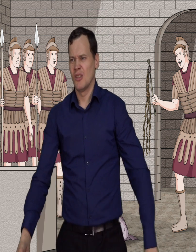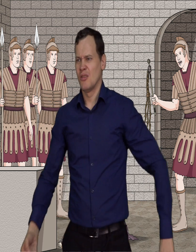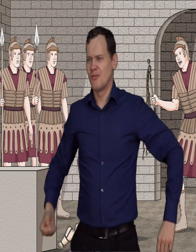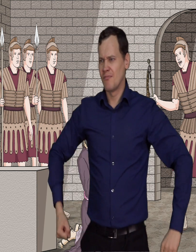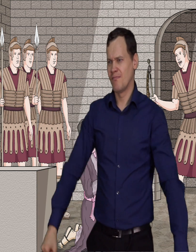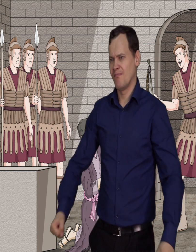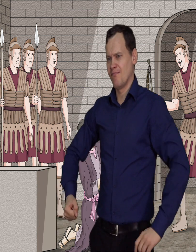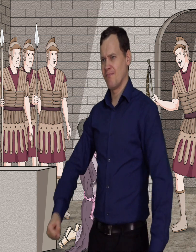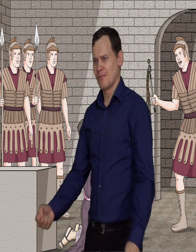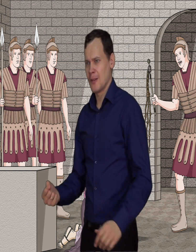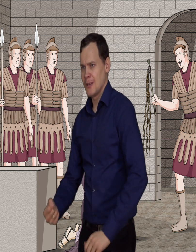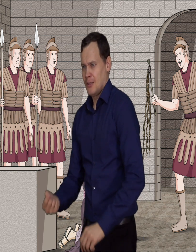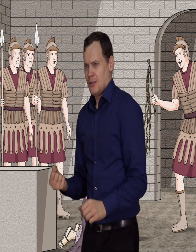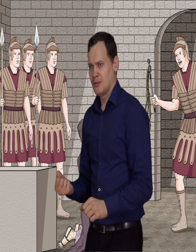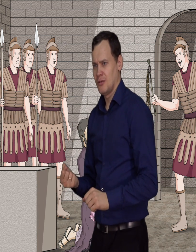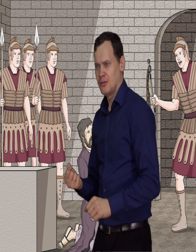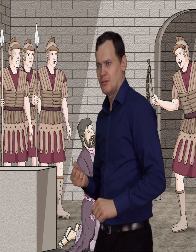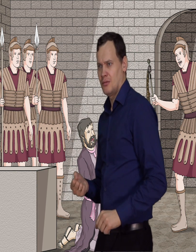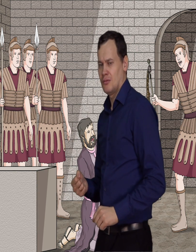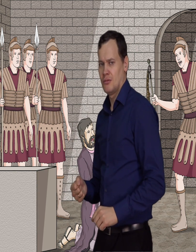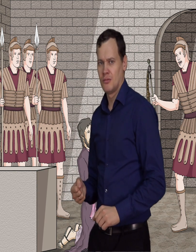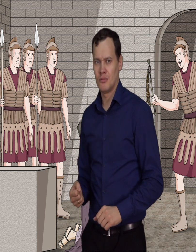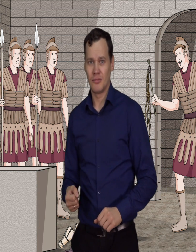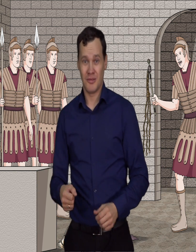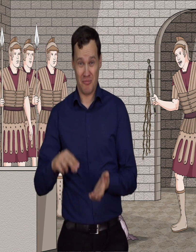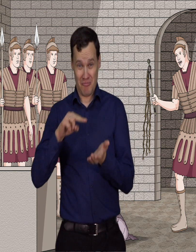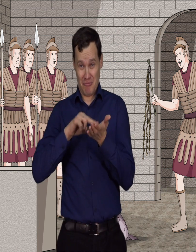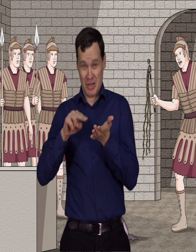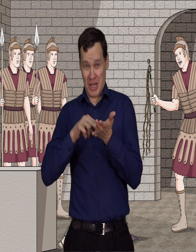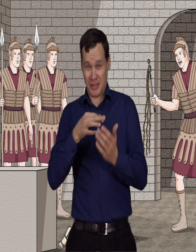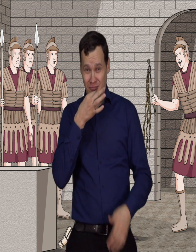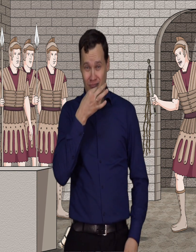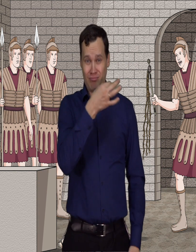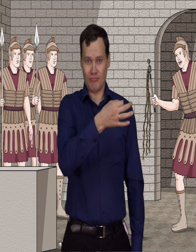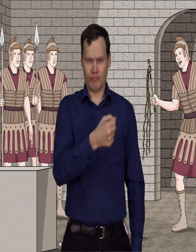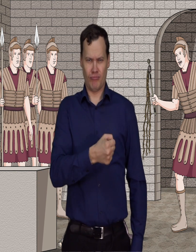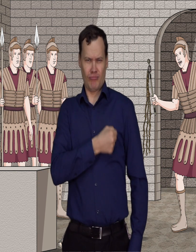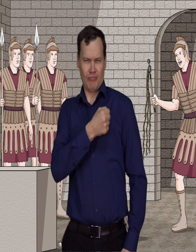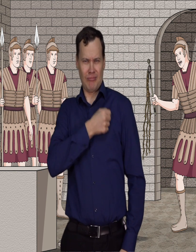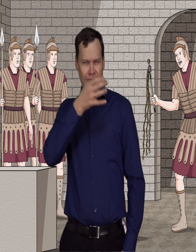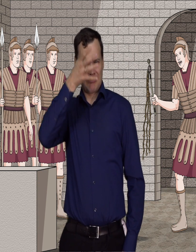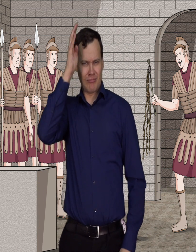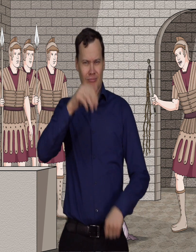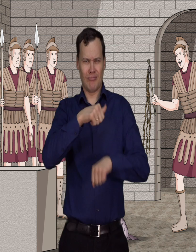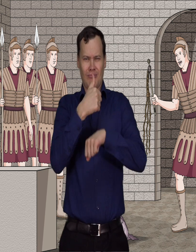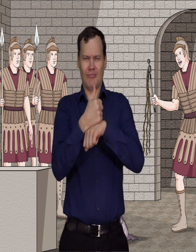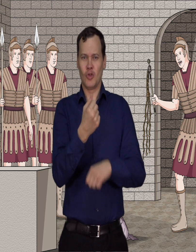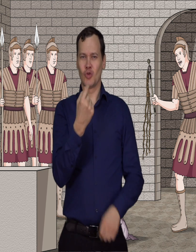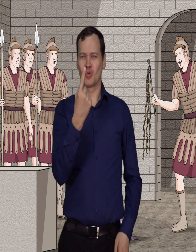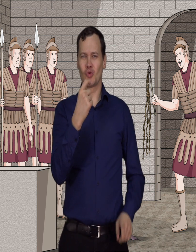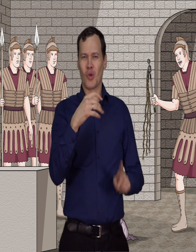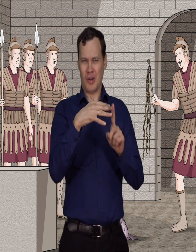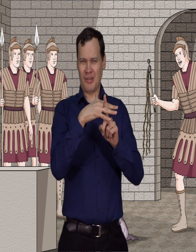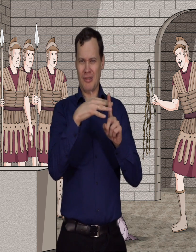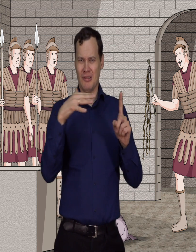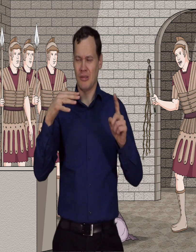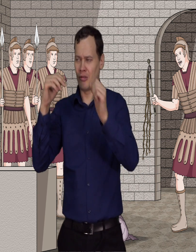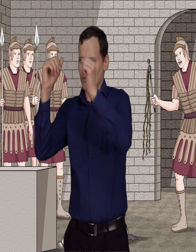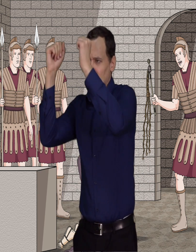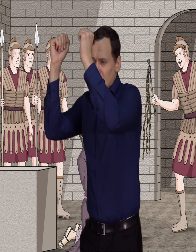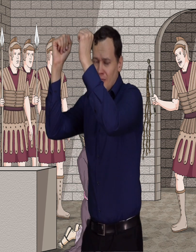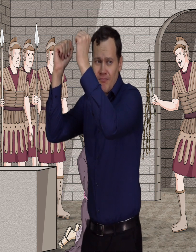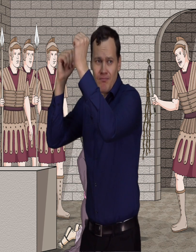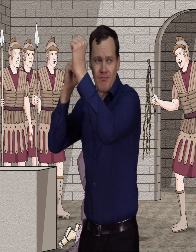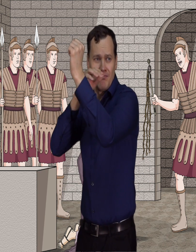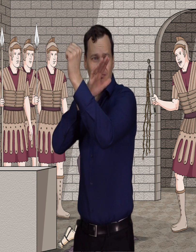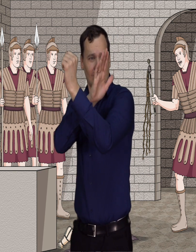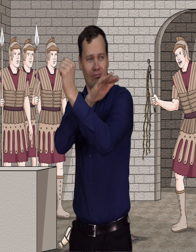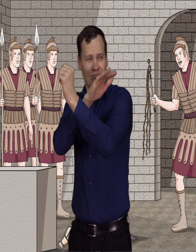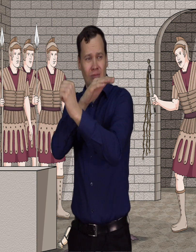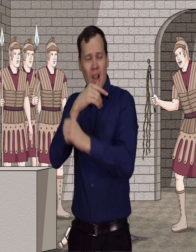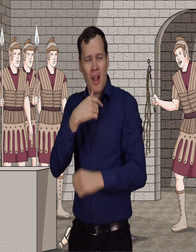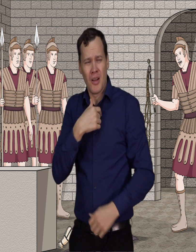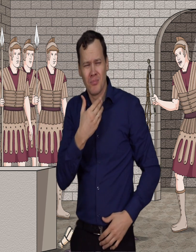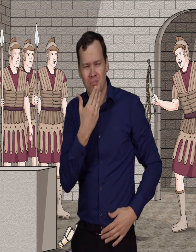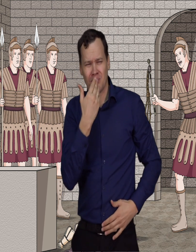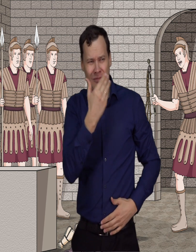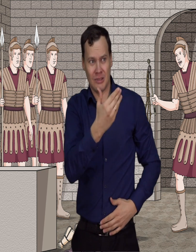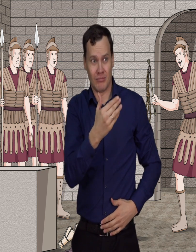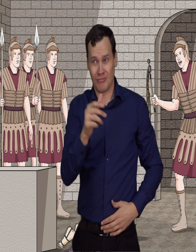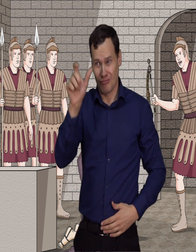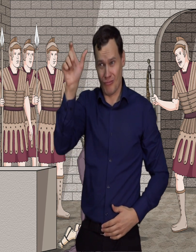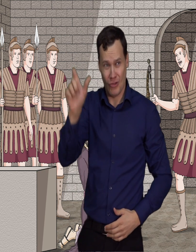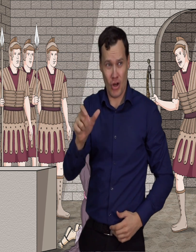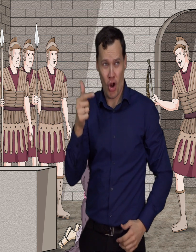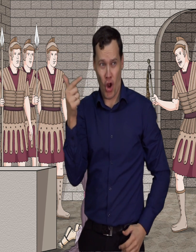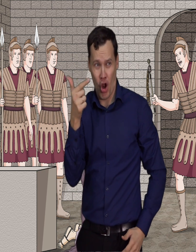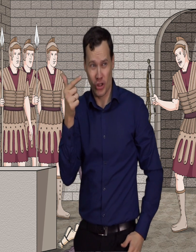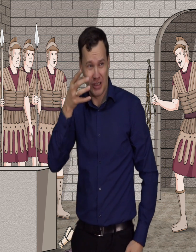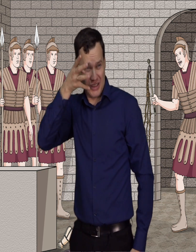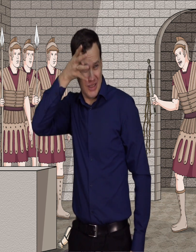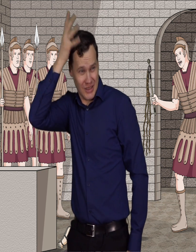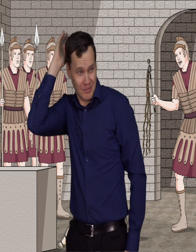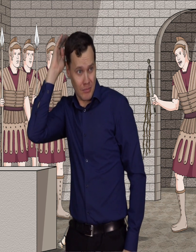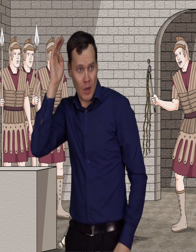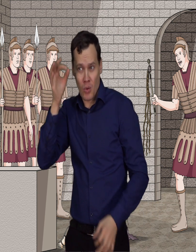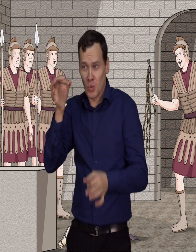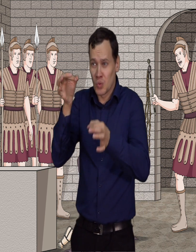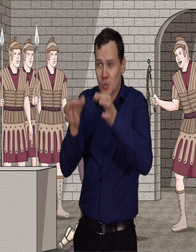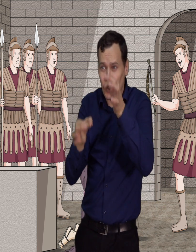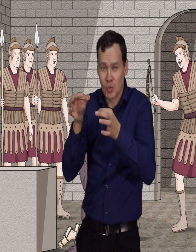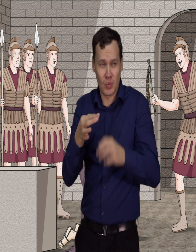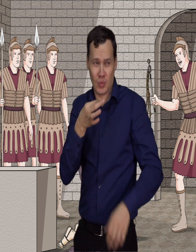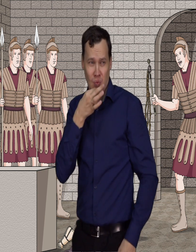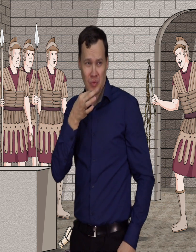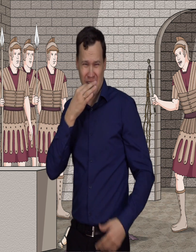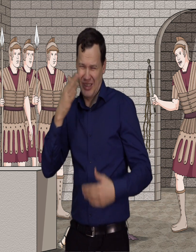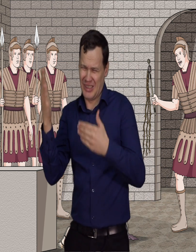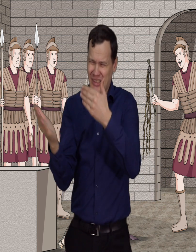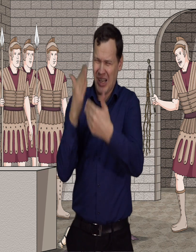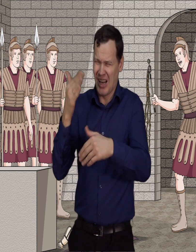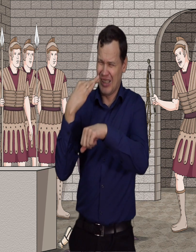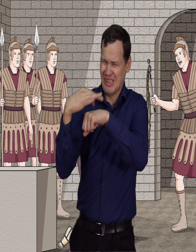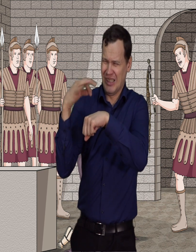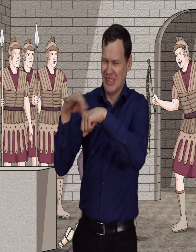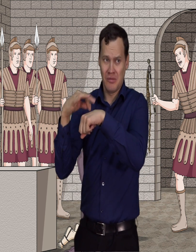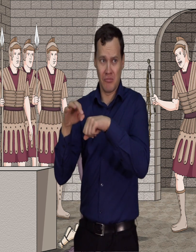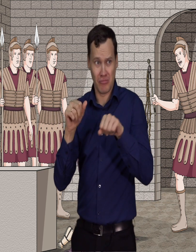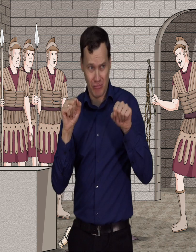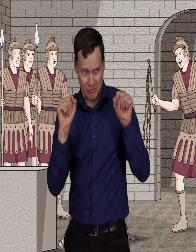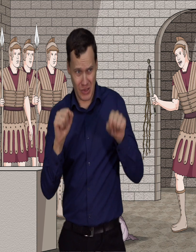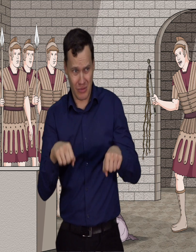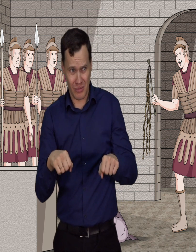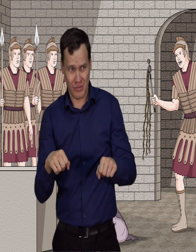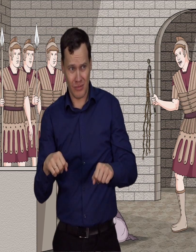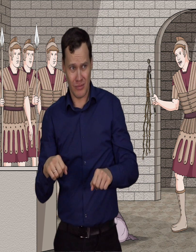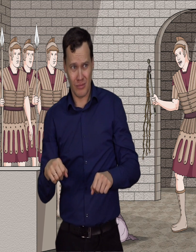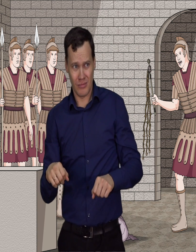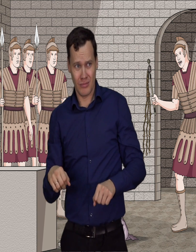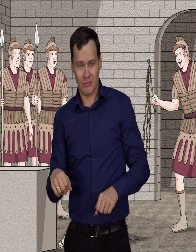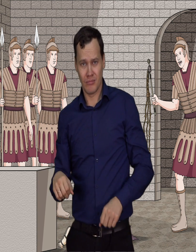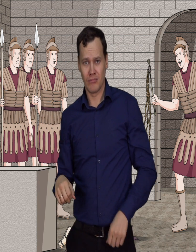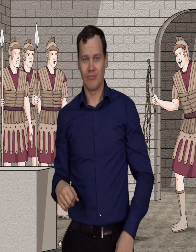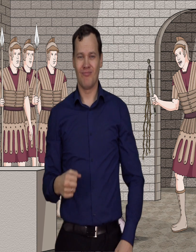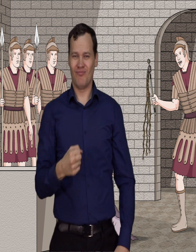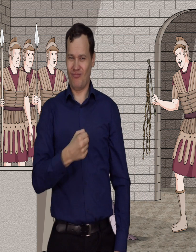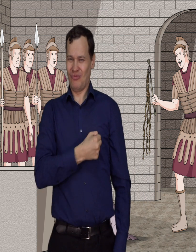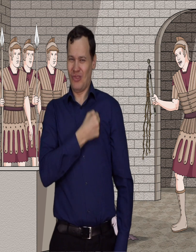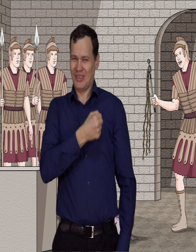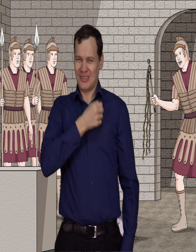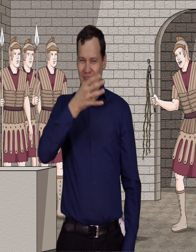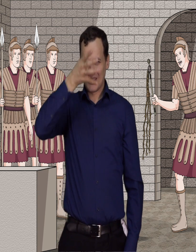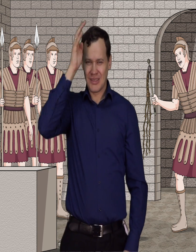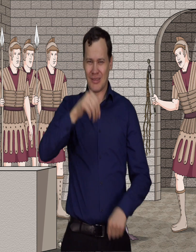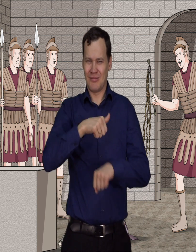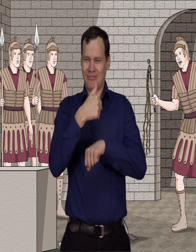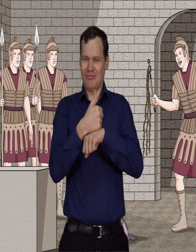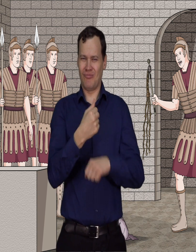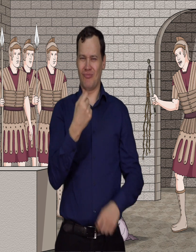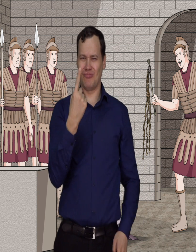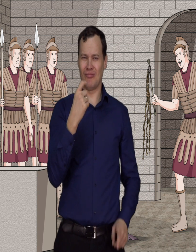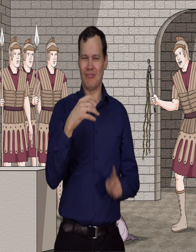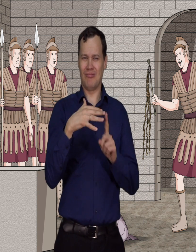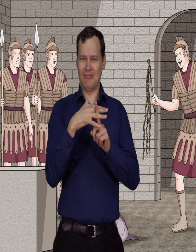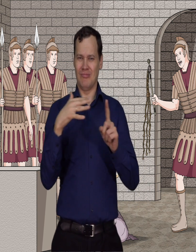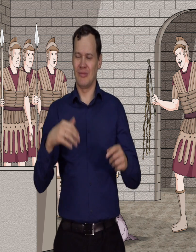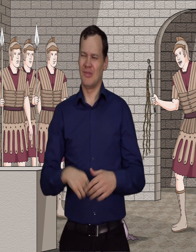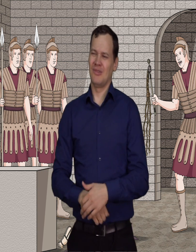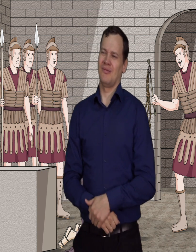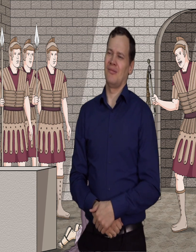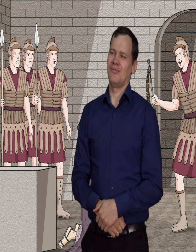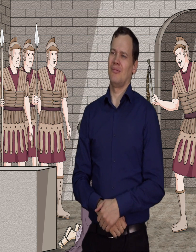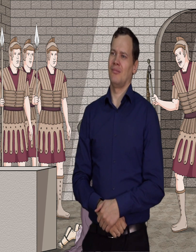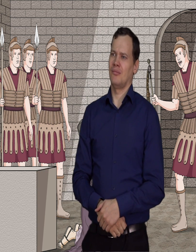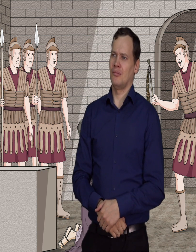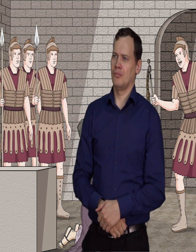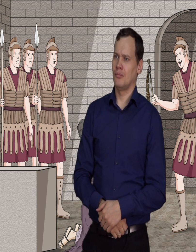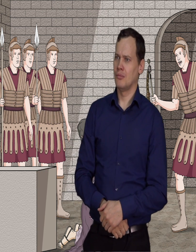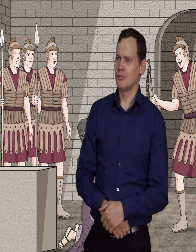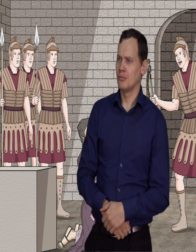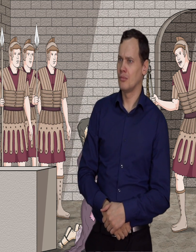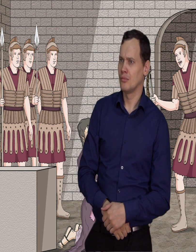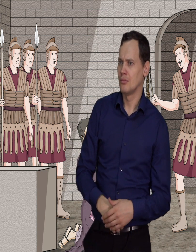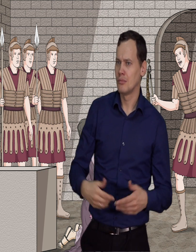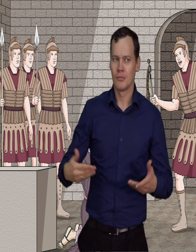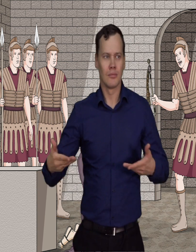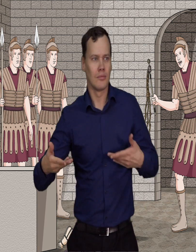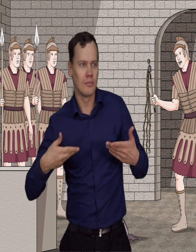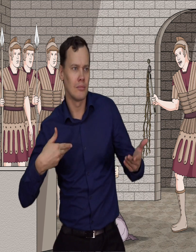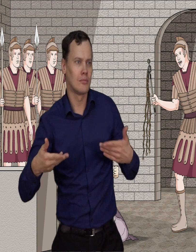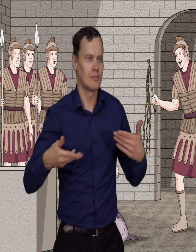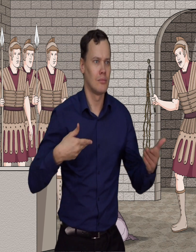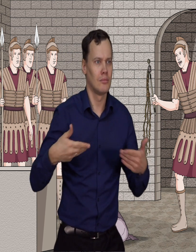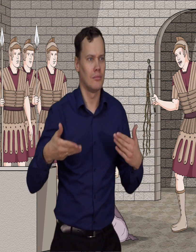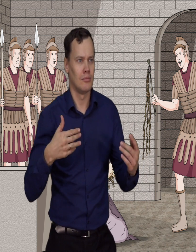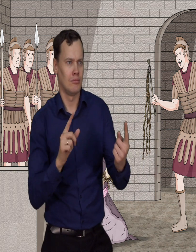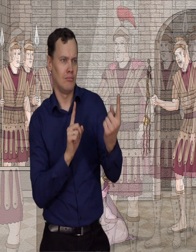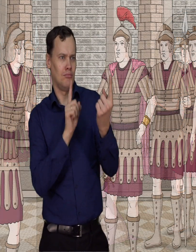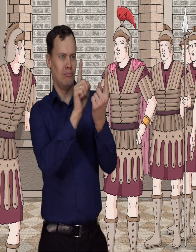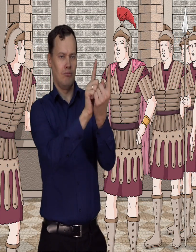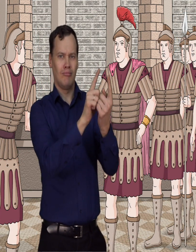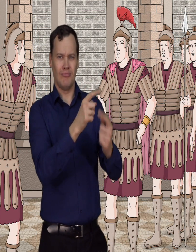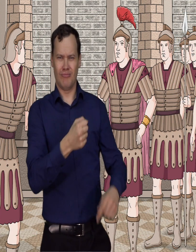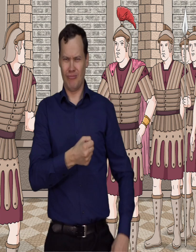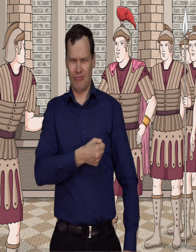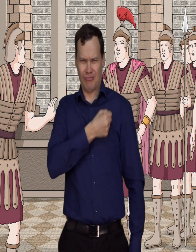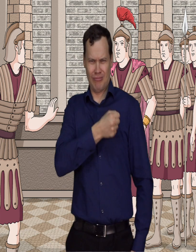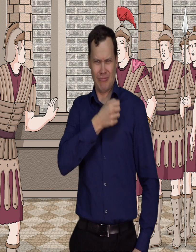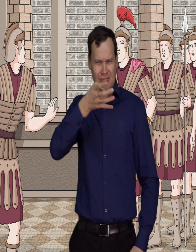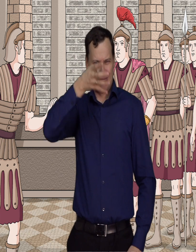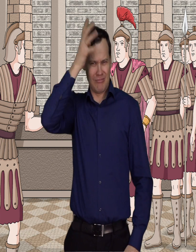But as they stretched him out to strap him down, Paul said to the centurion standing there, “Is it lawful for you to flog a Roman citizen without a trial?”